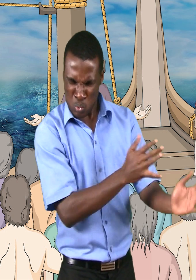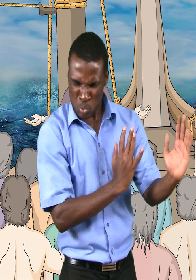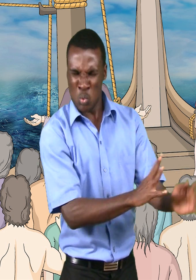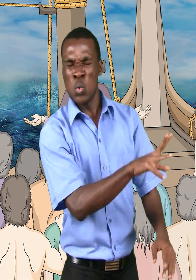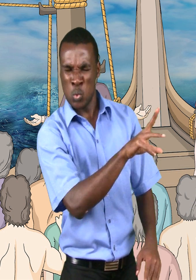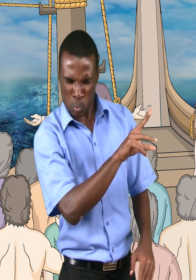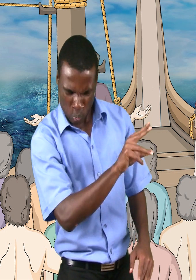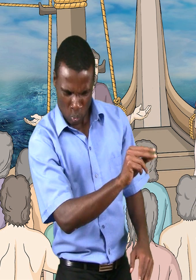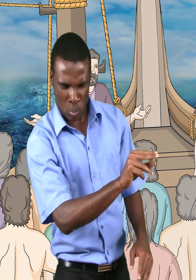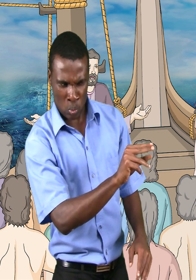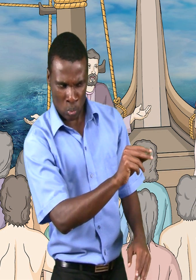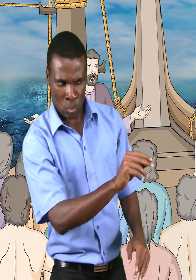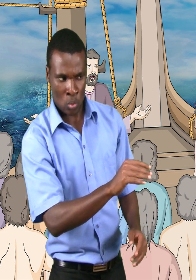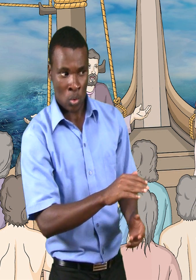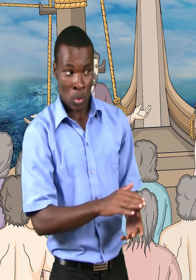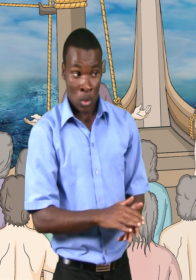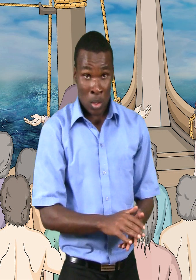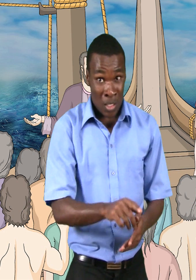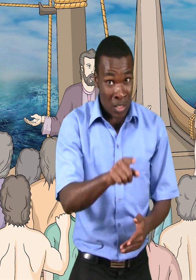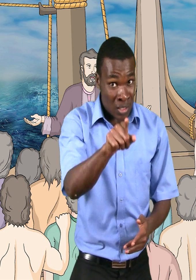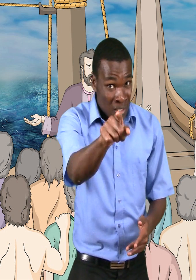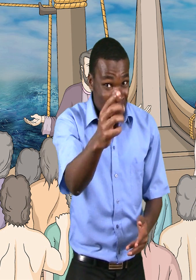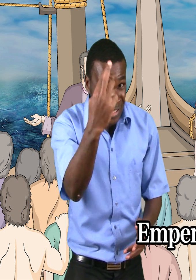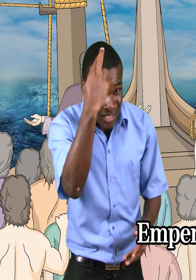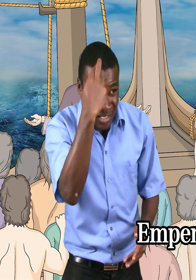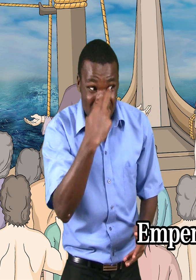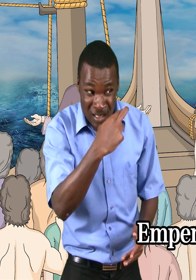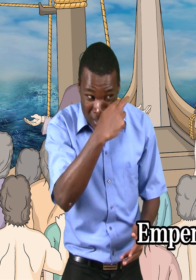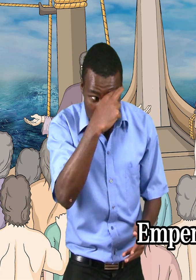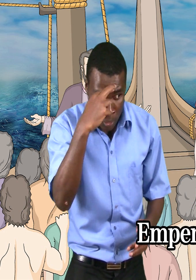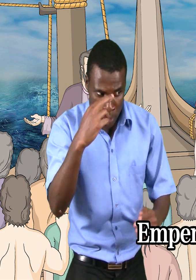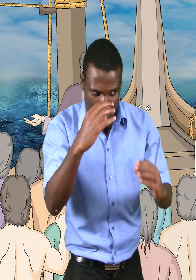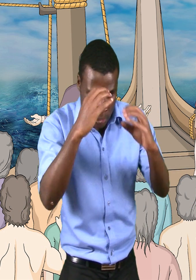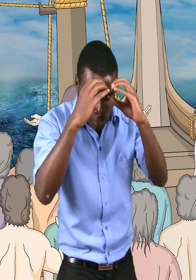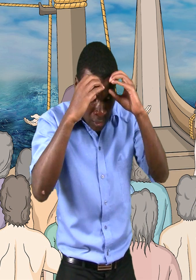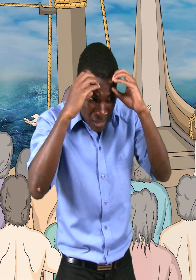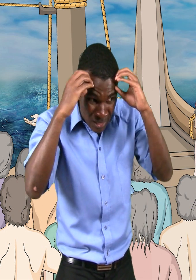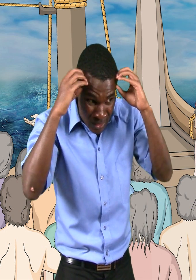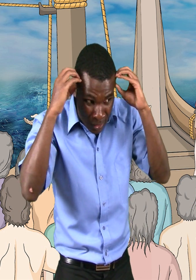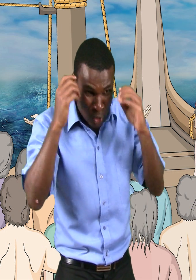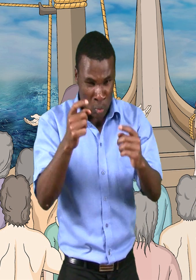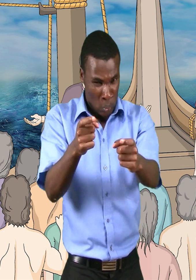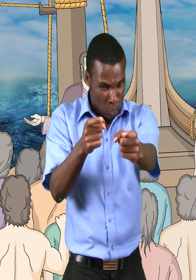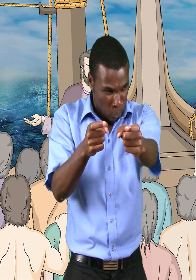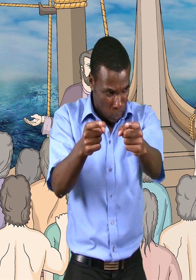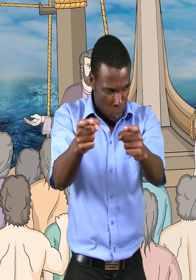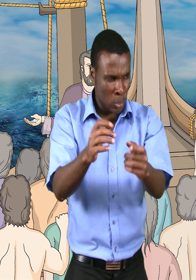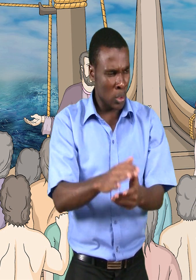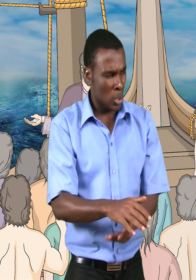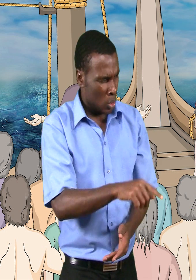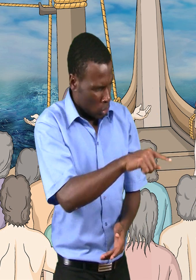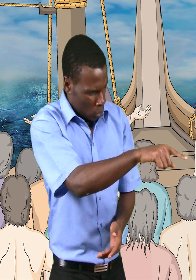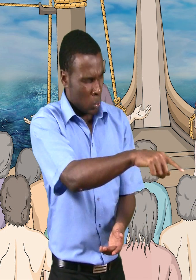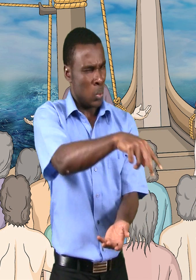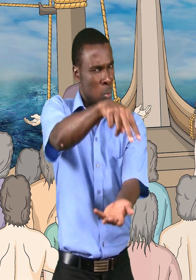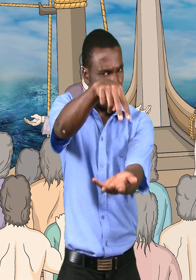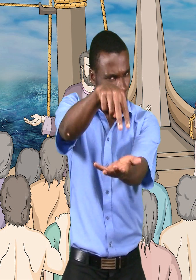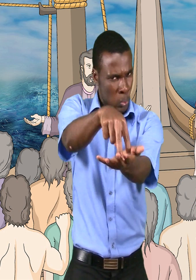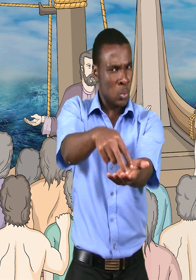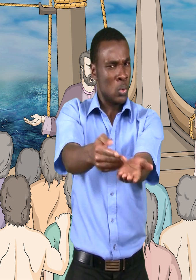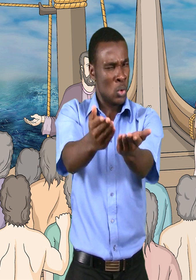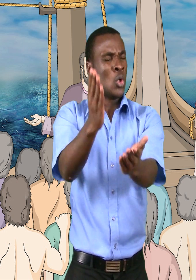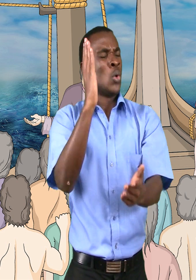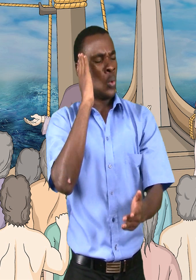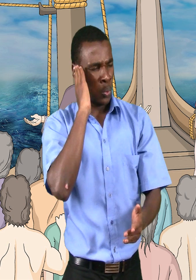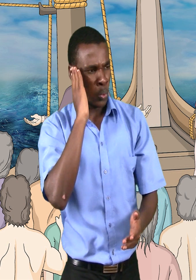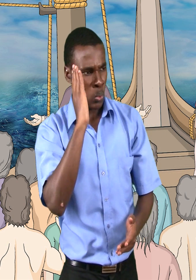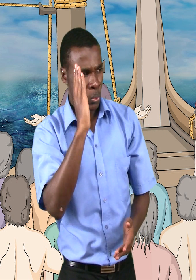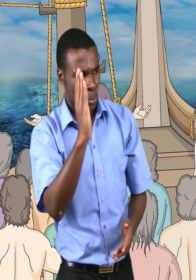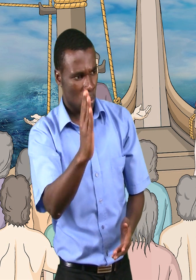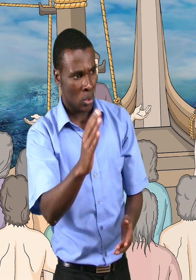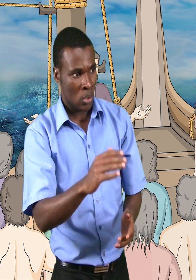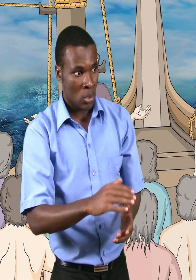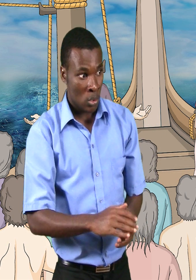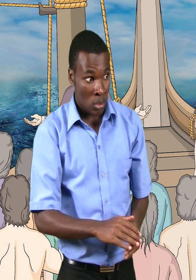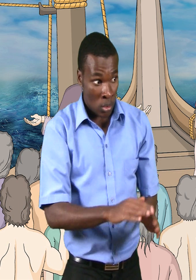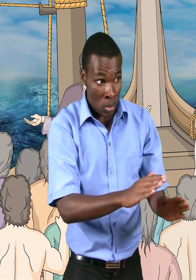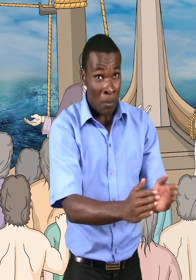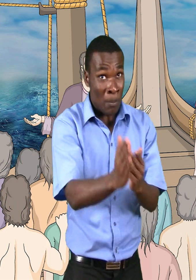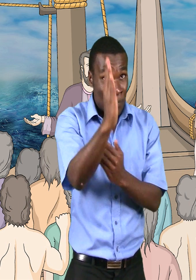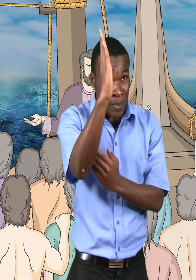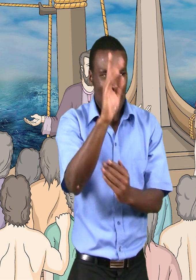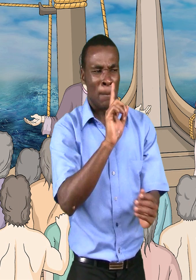you must stand before Caesar.